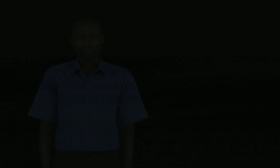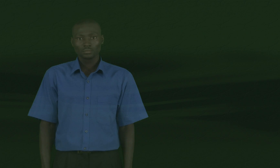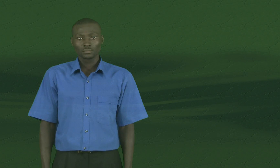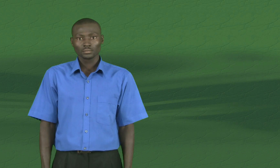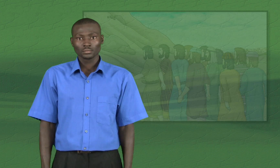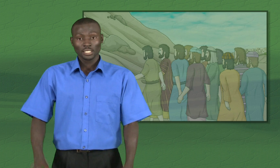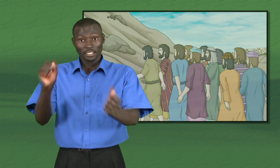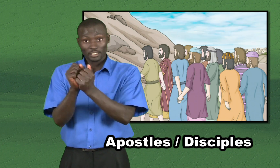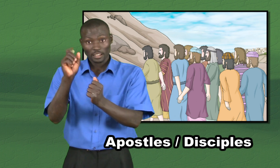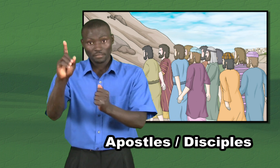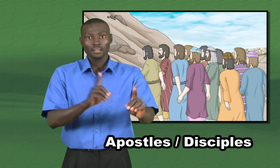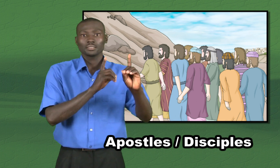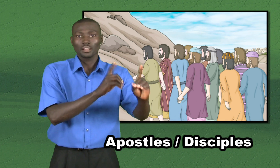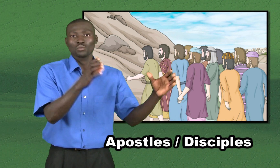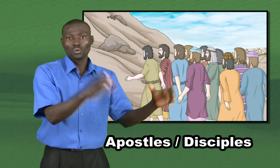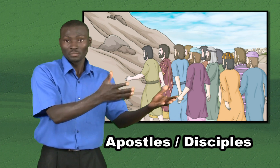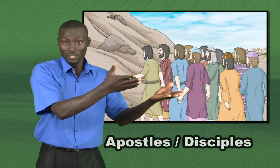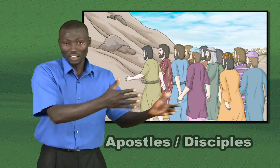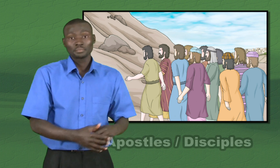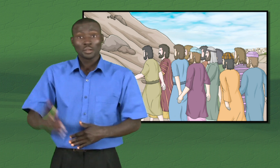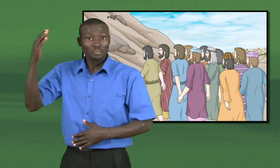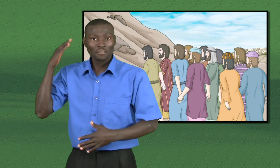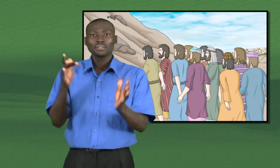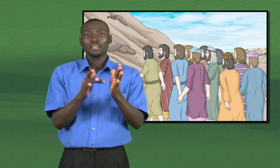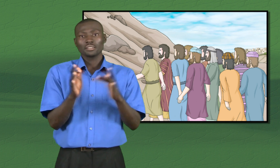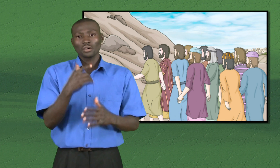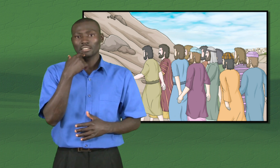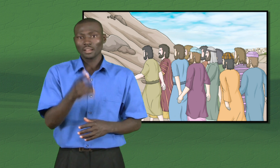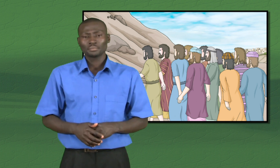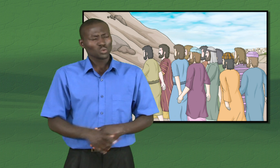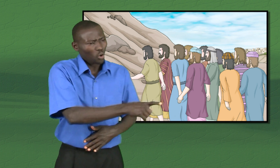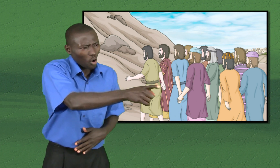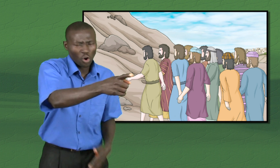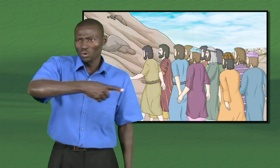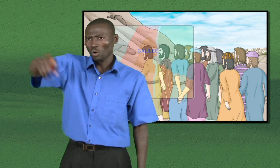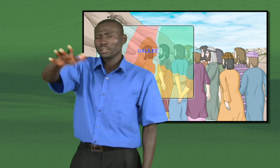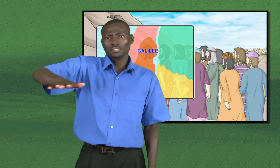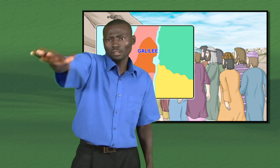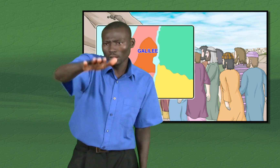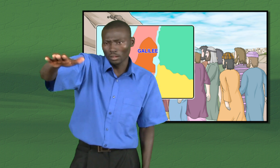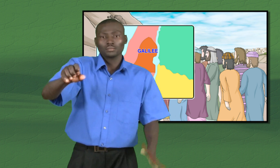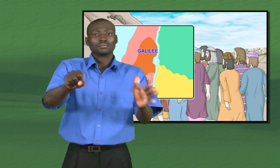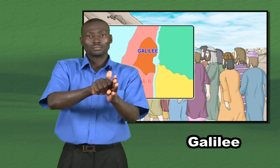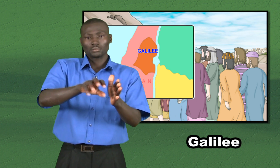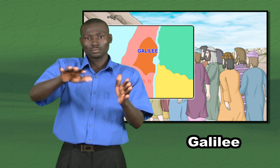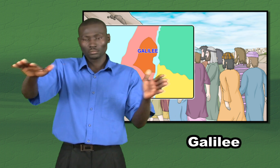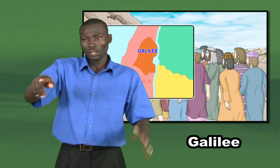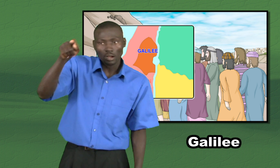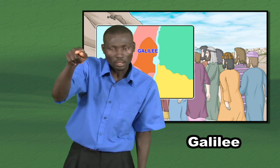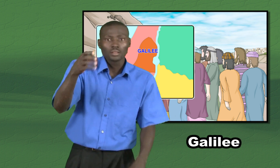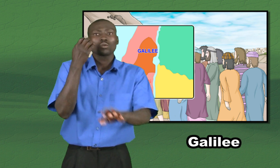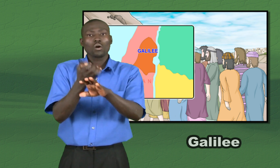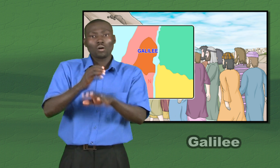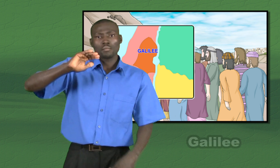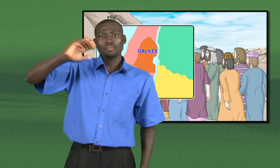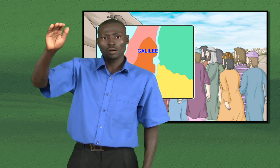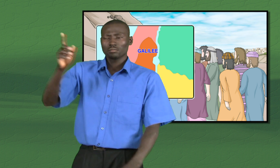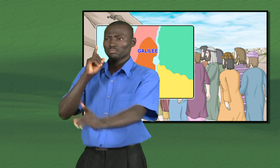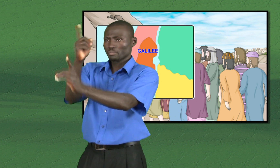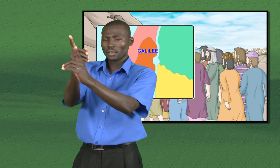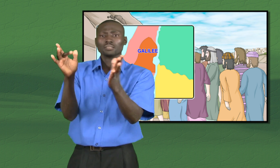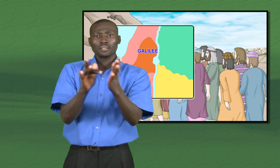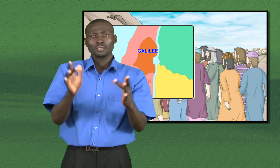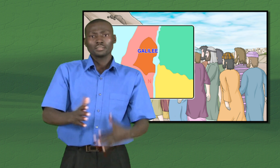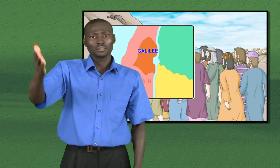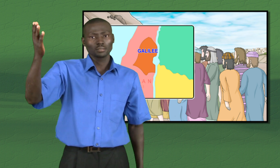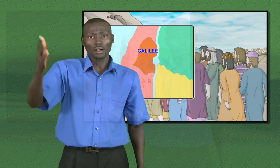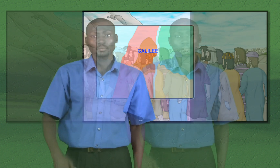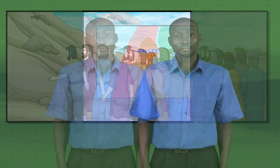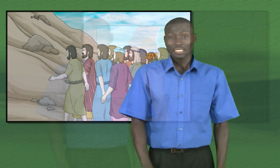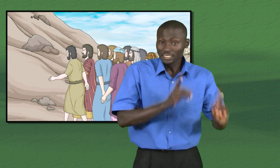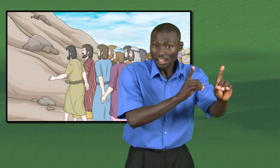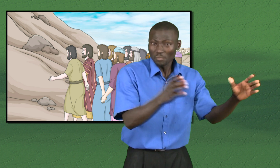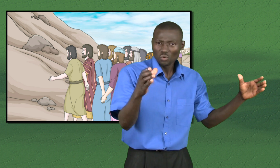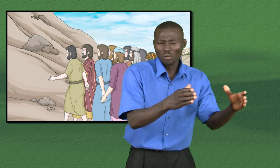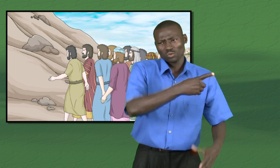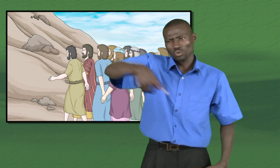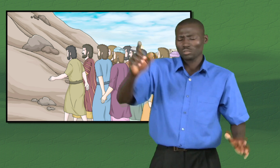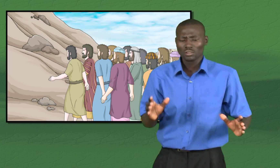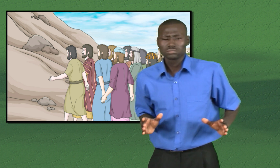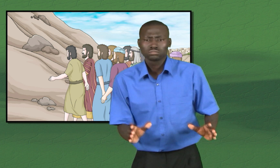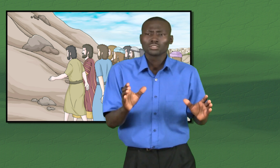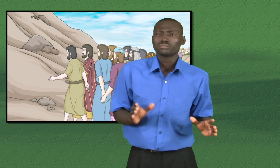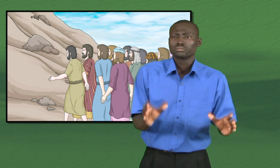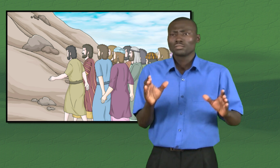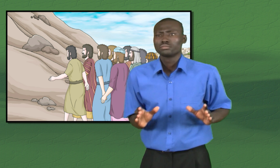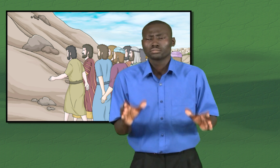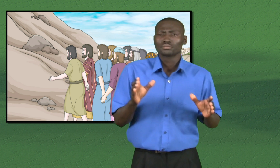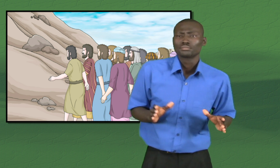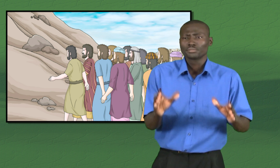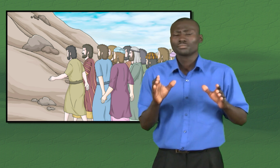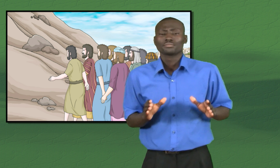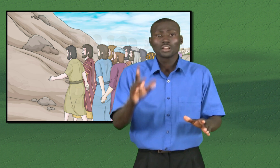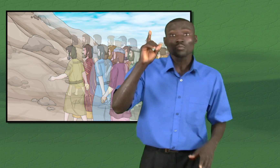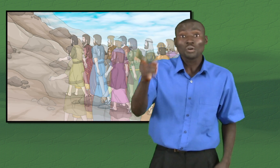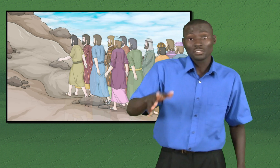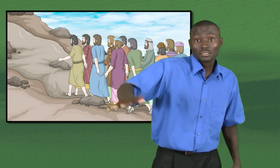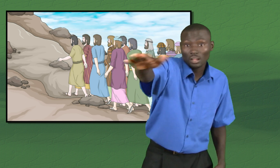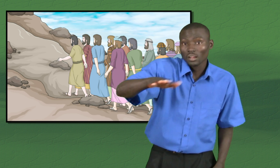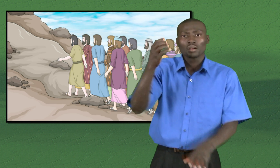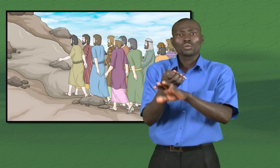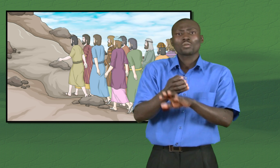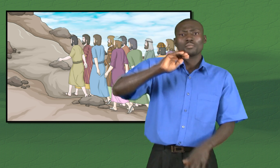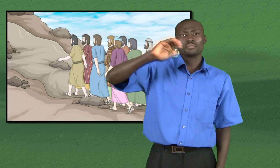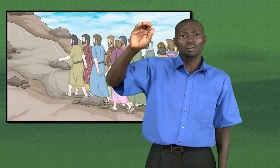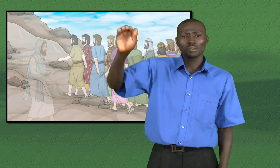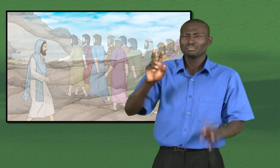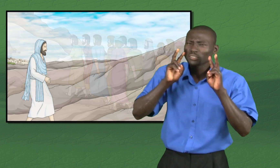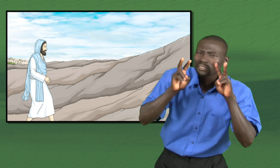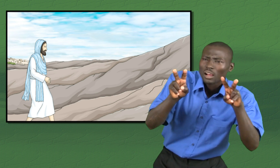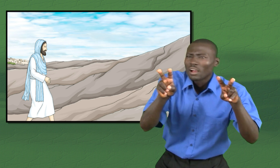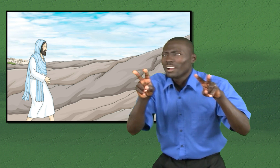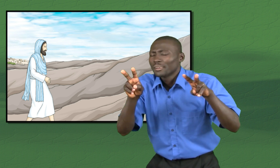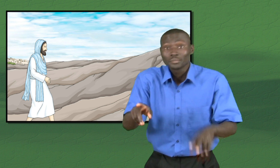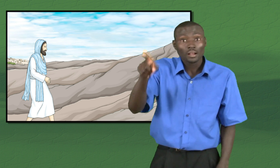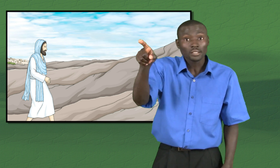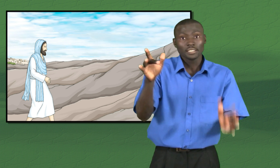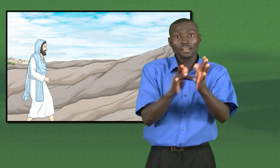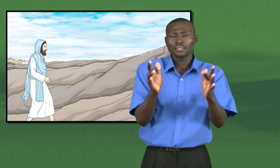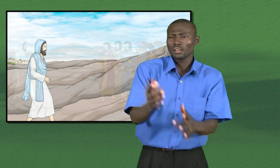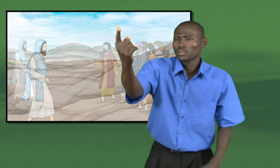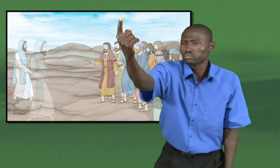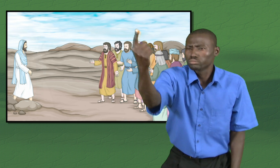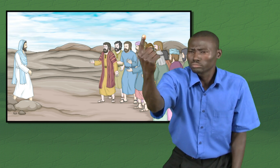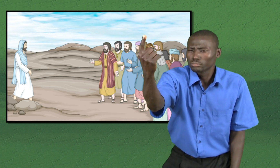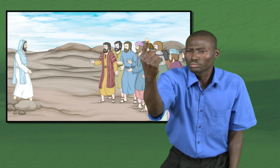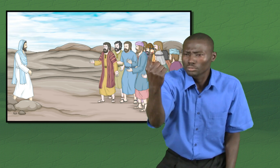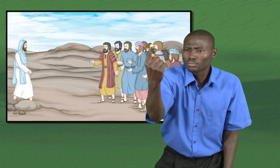Meanwhile, the eleven disciples went to Galilee, to the mountain Jesus had designated.